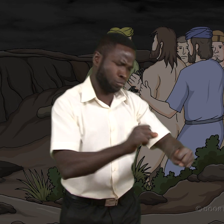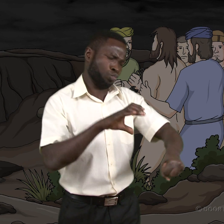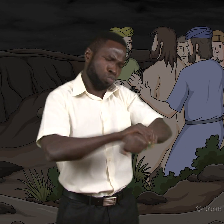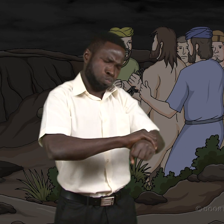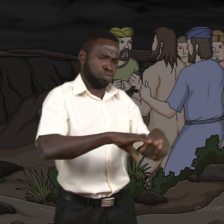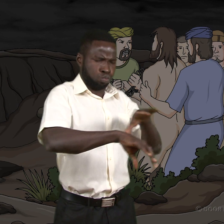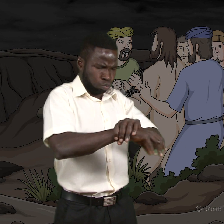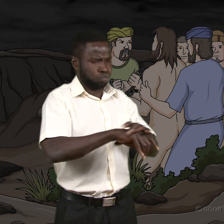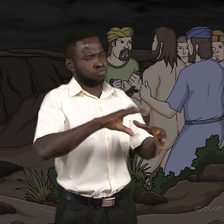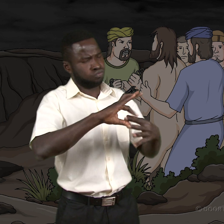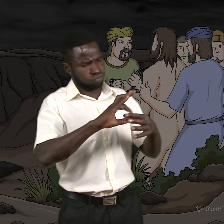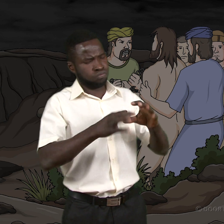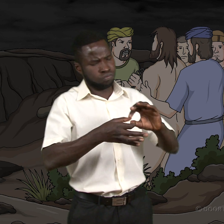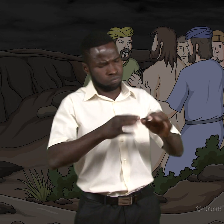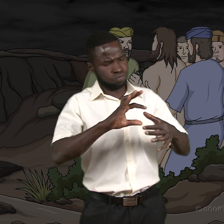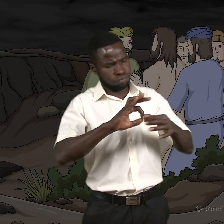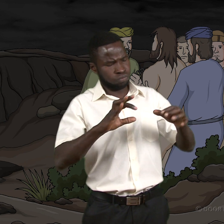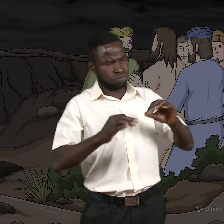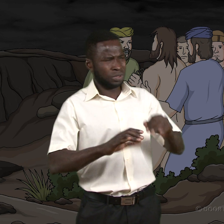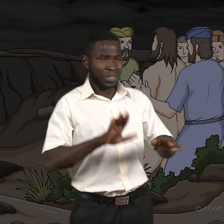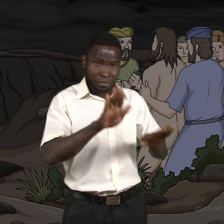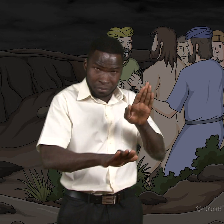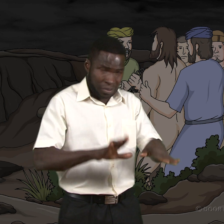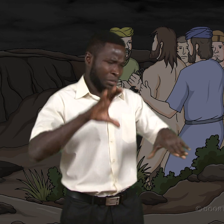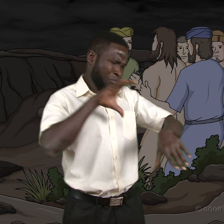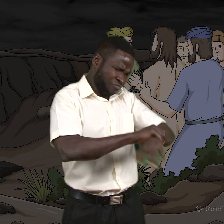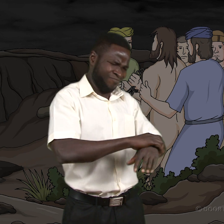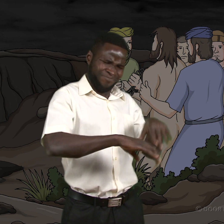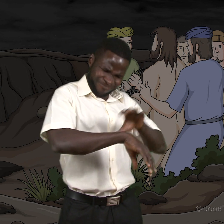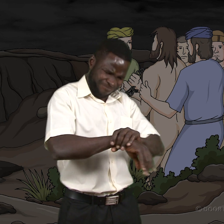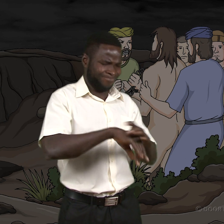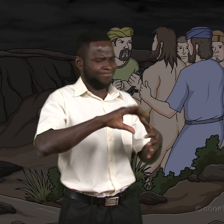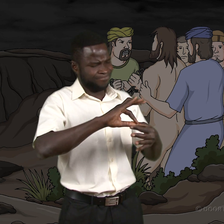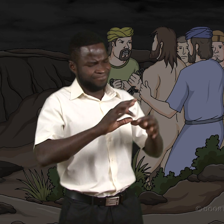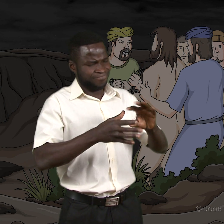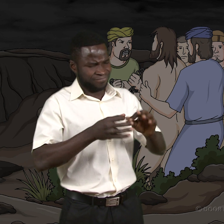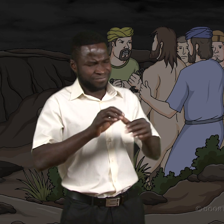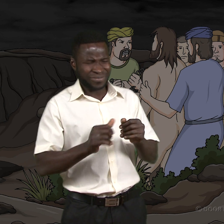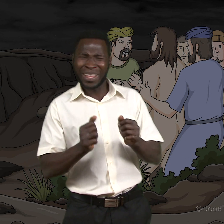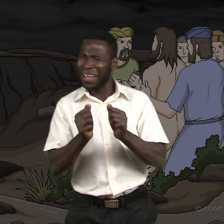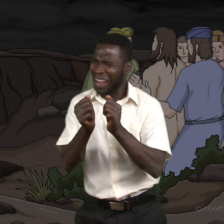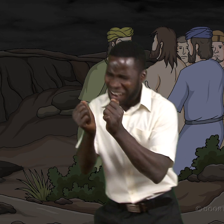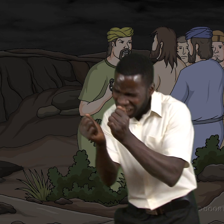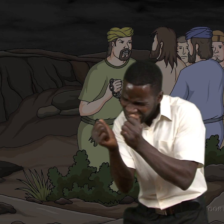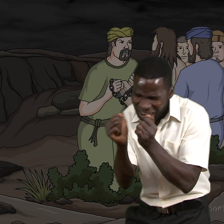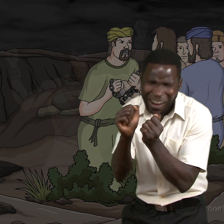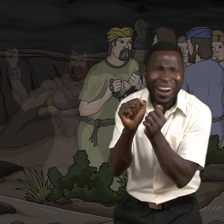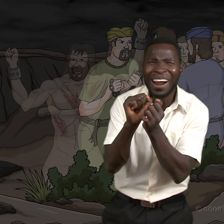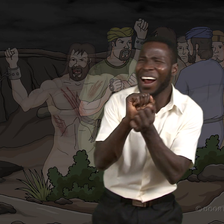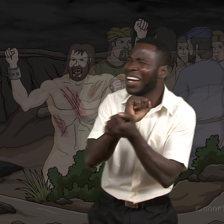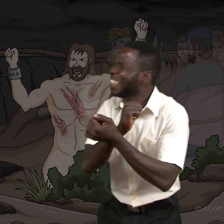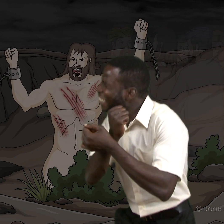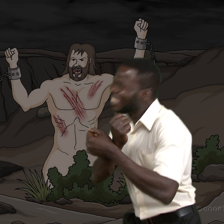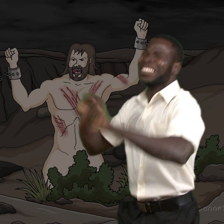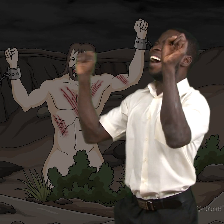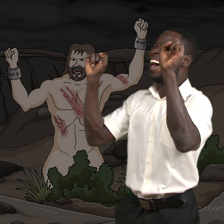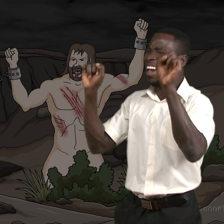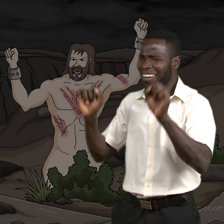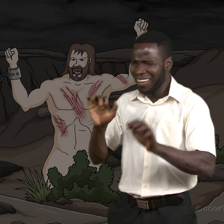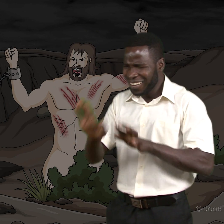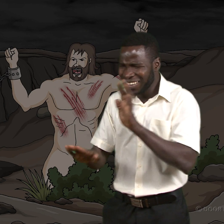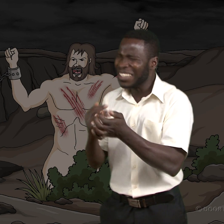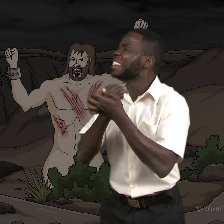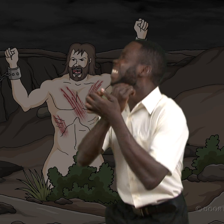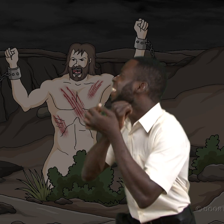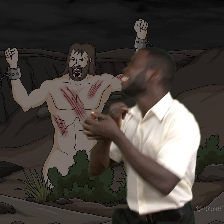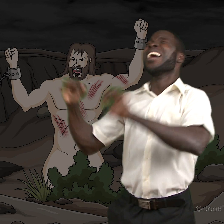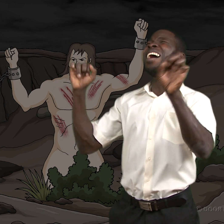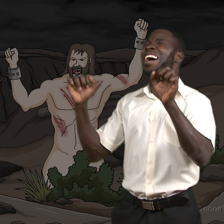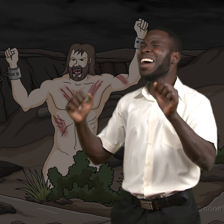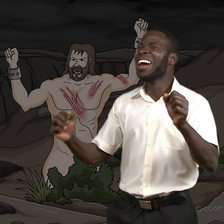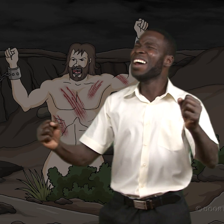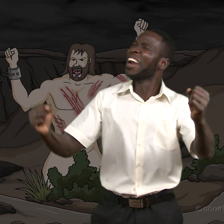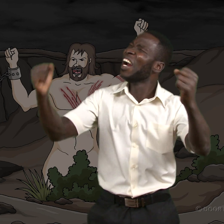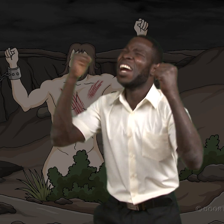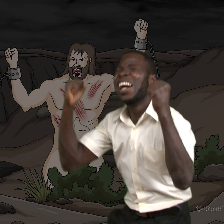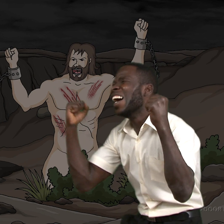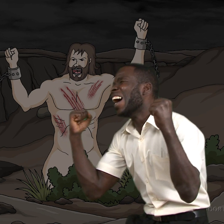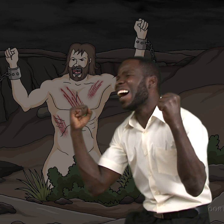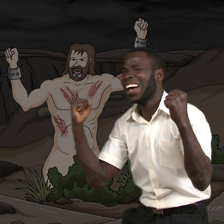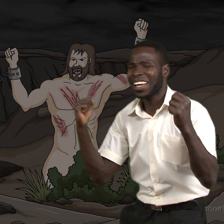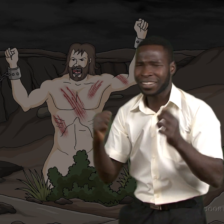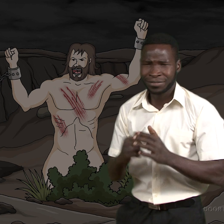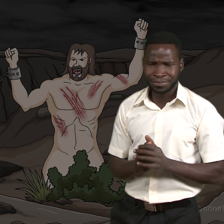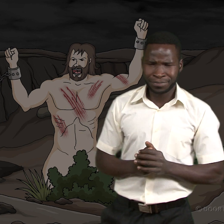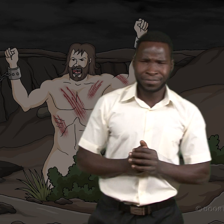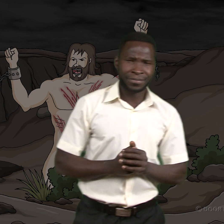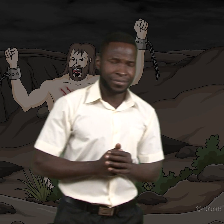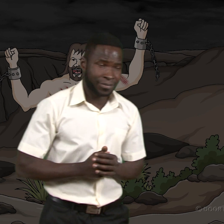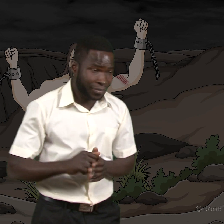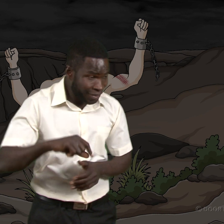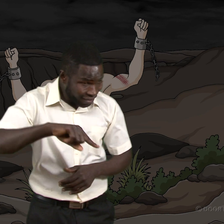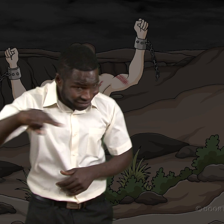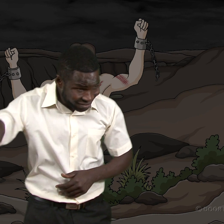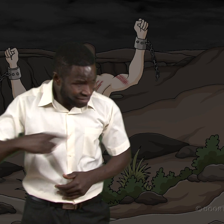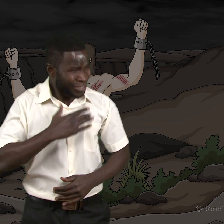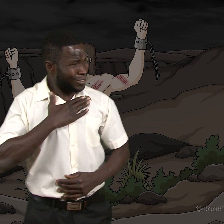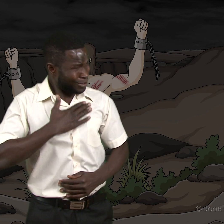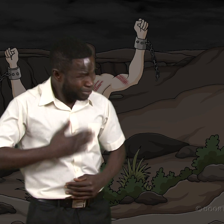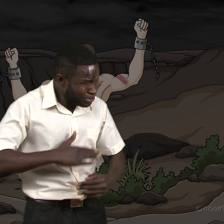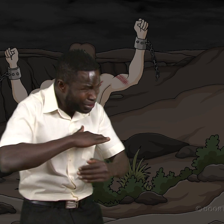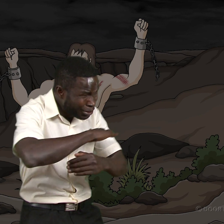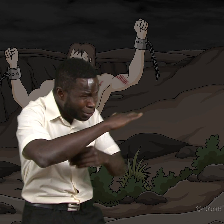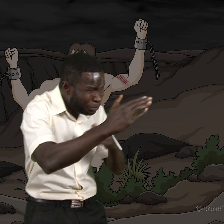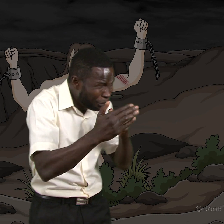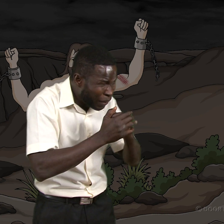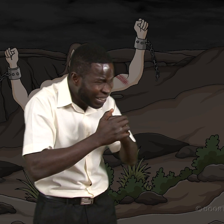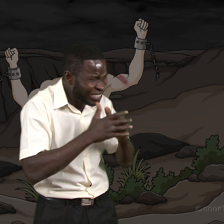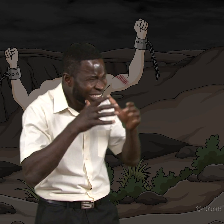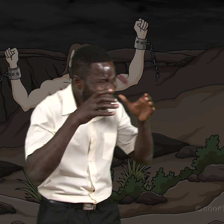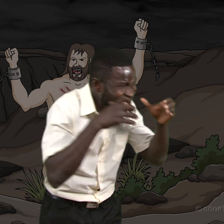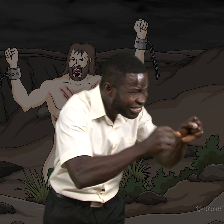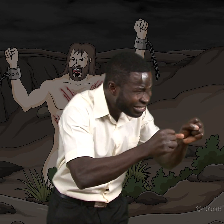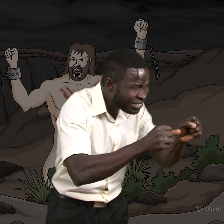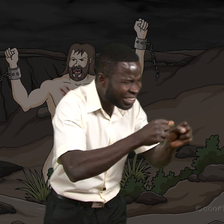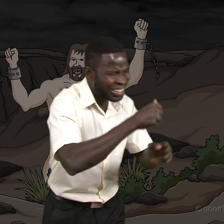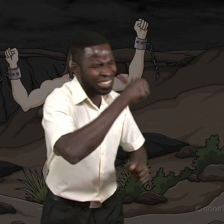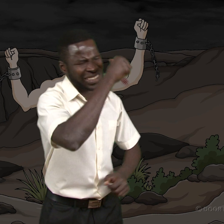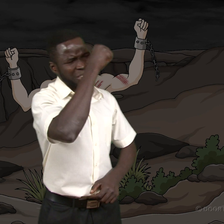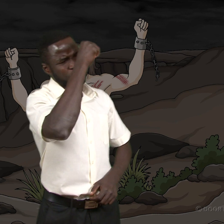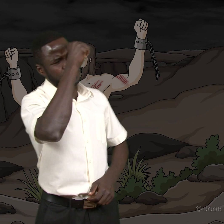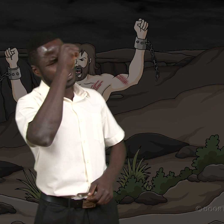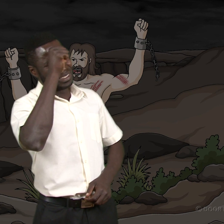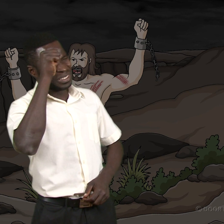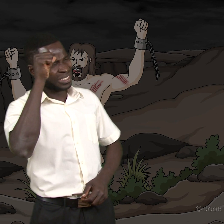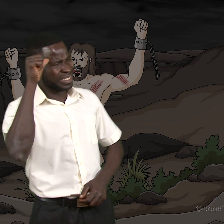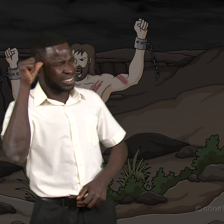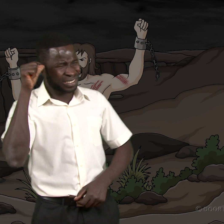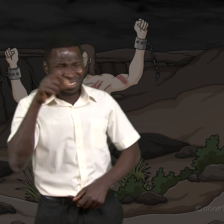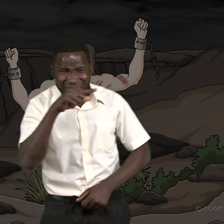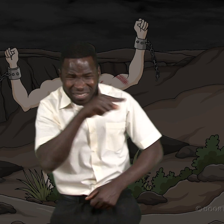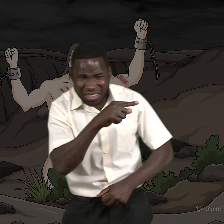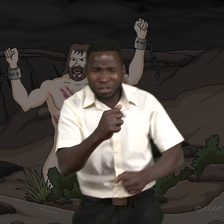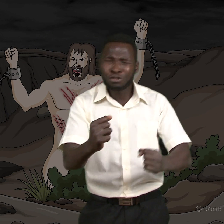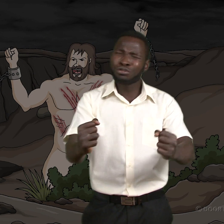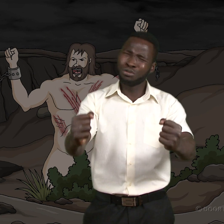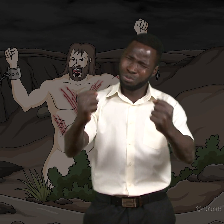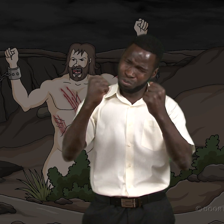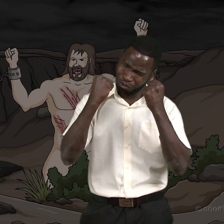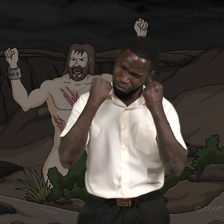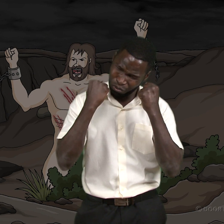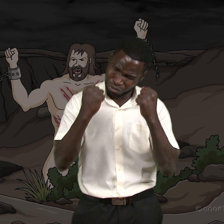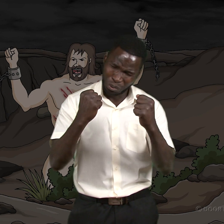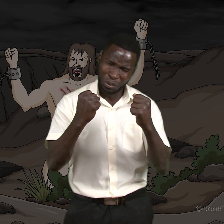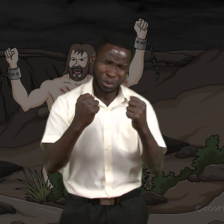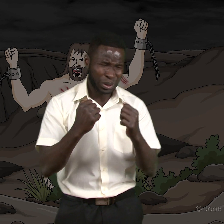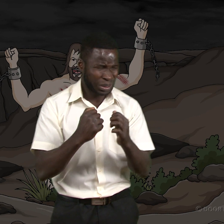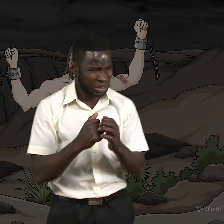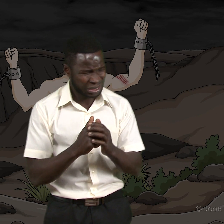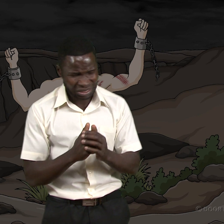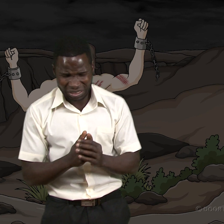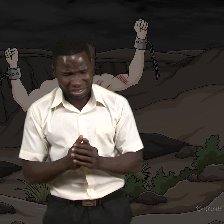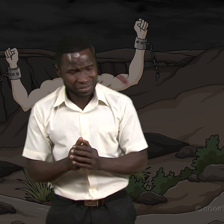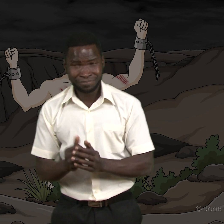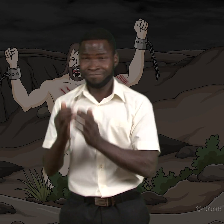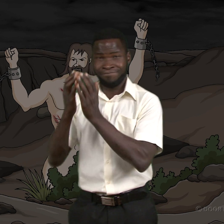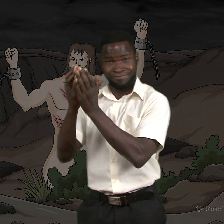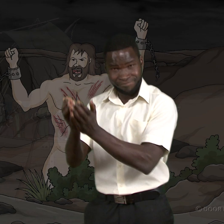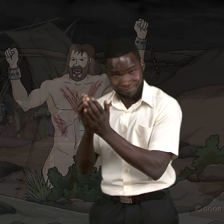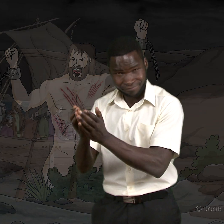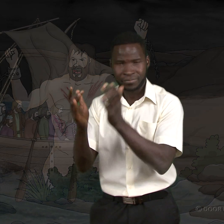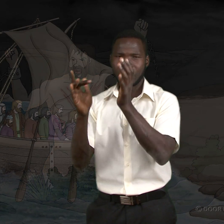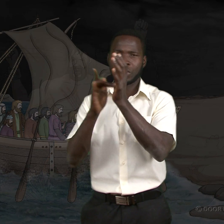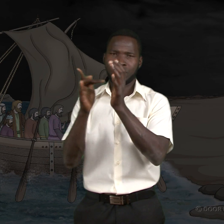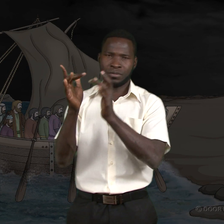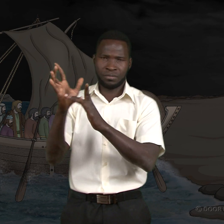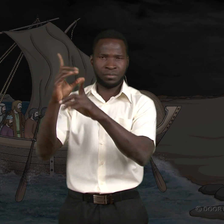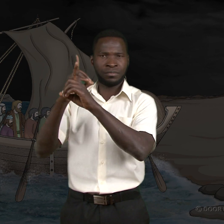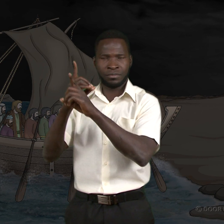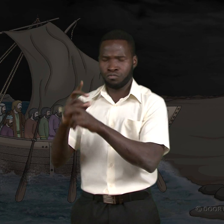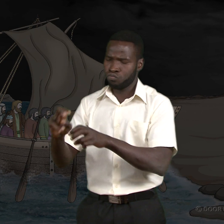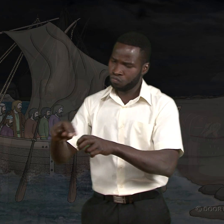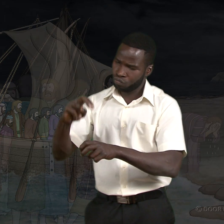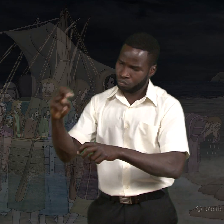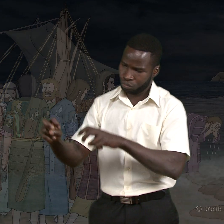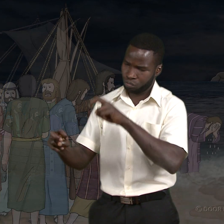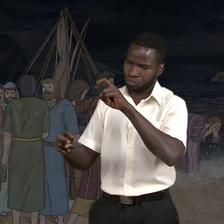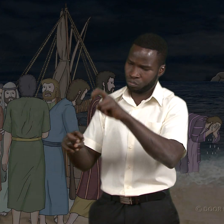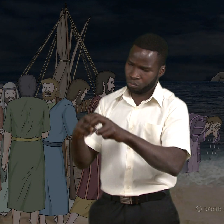Night and day in the tombs and in the mountains he kept crying out and cutting himself with stones.